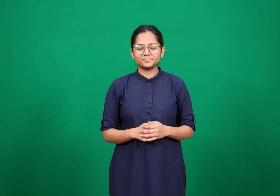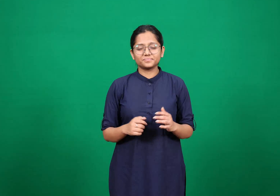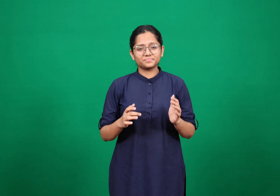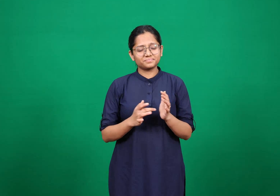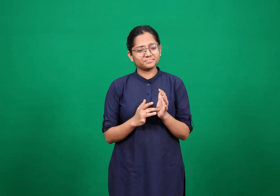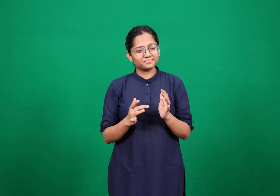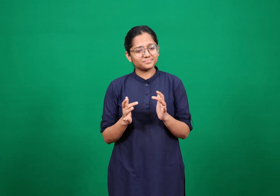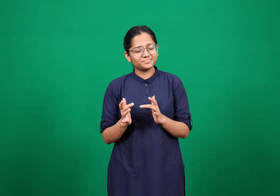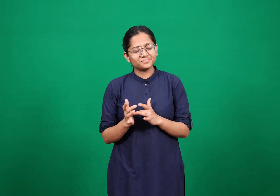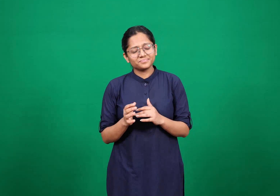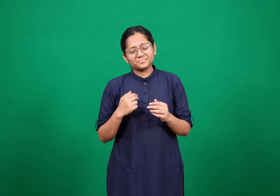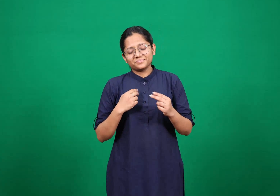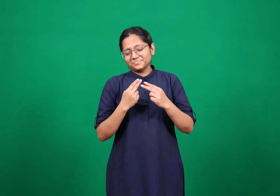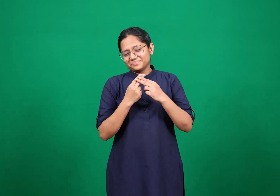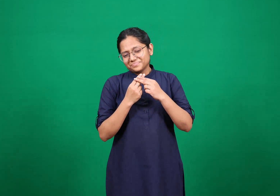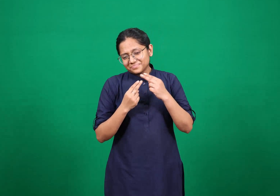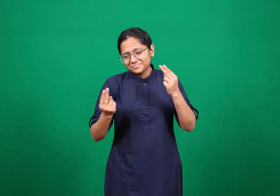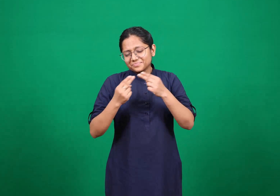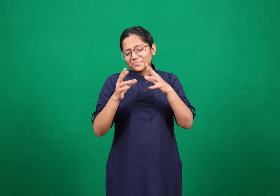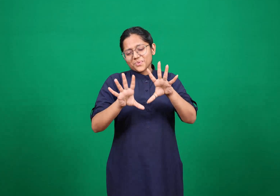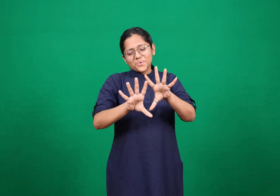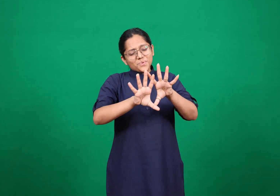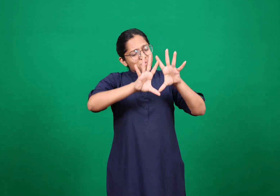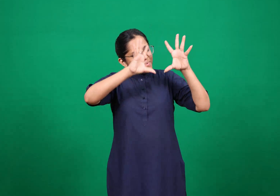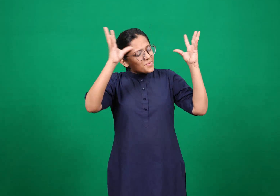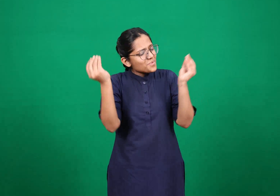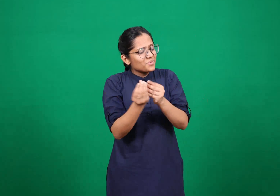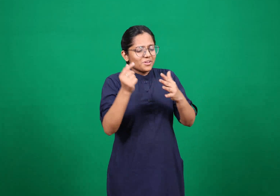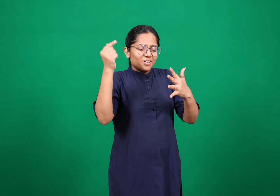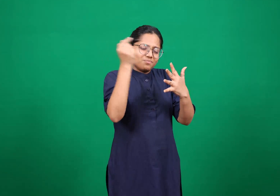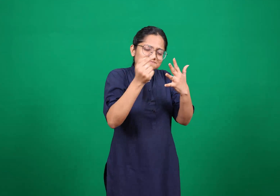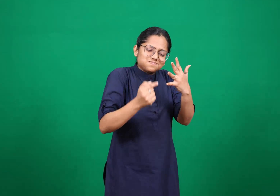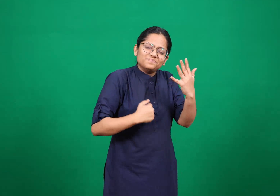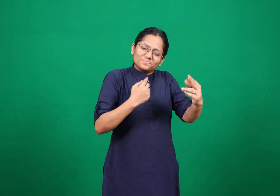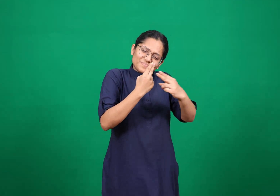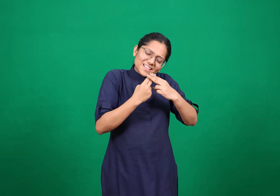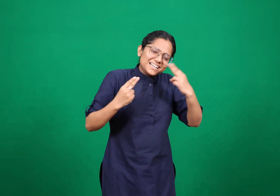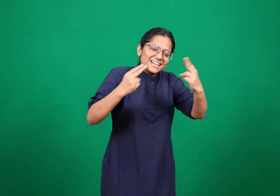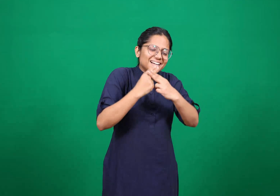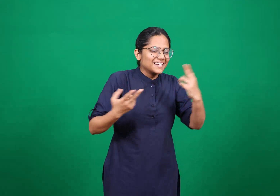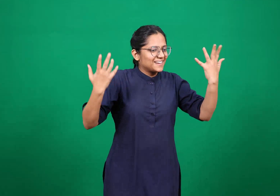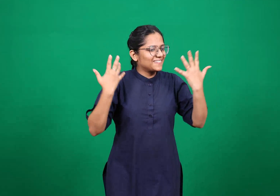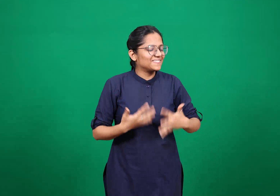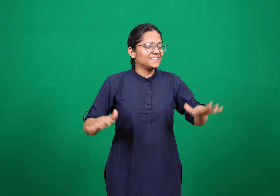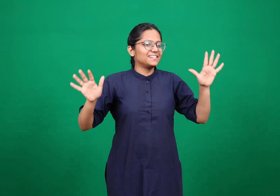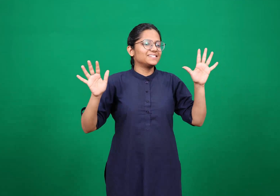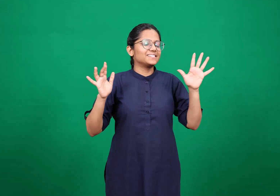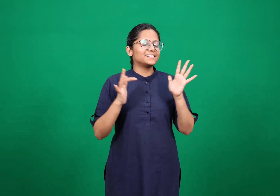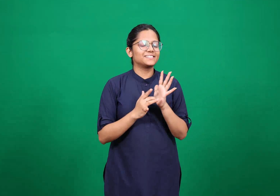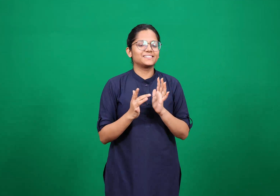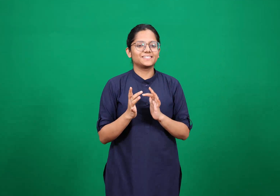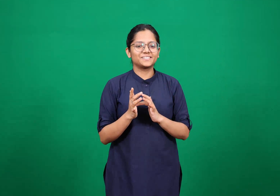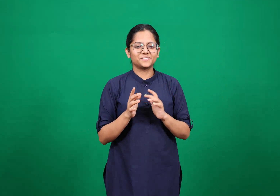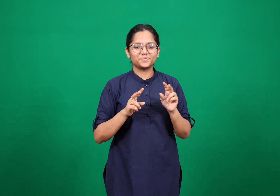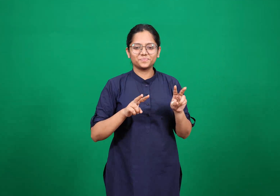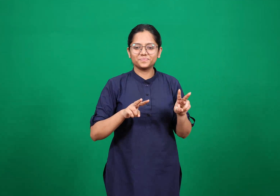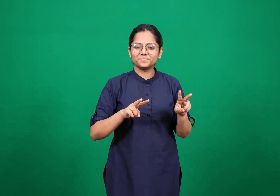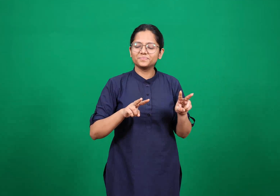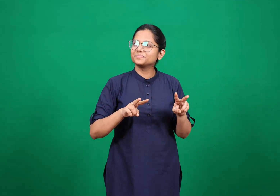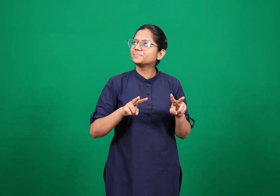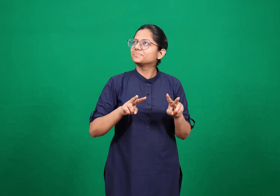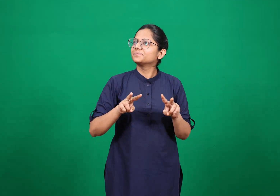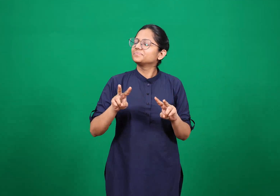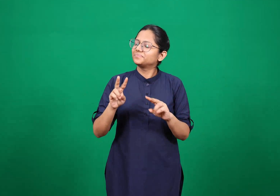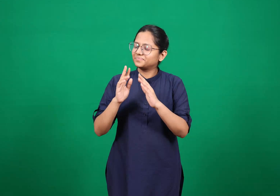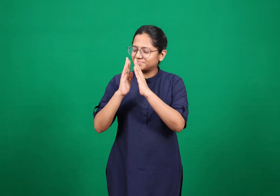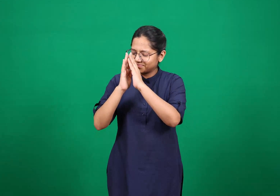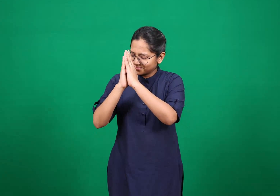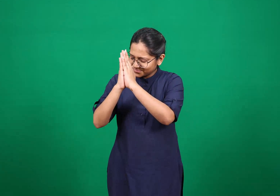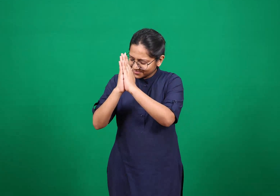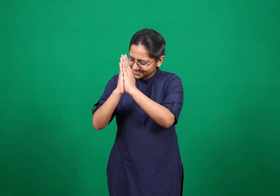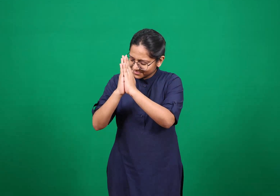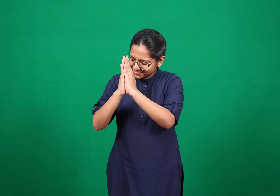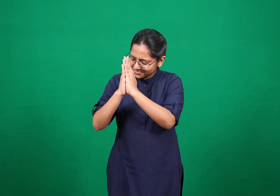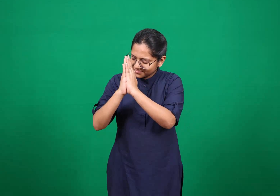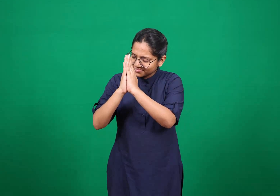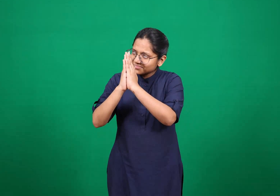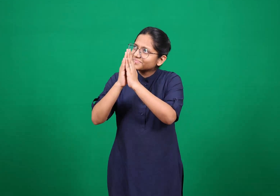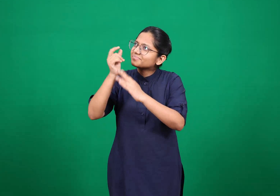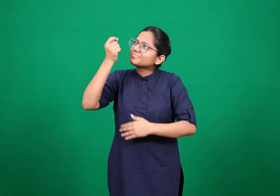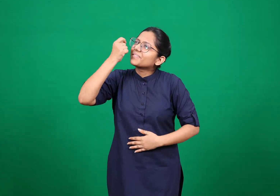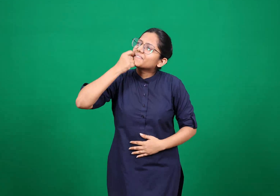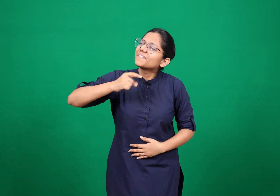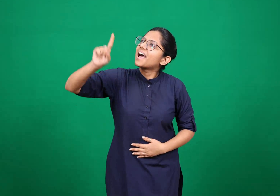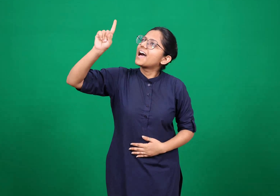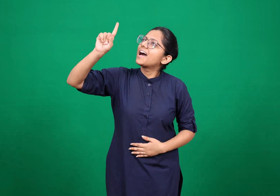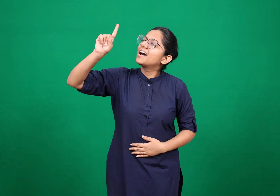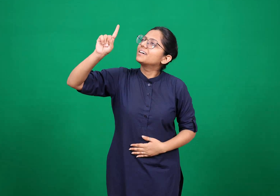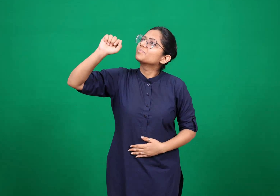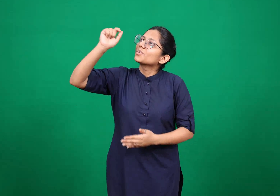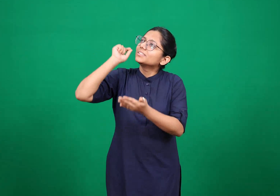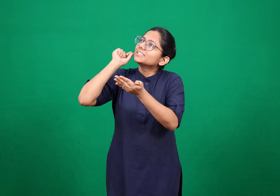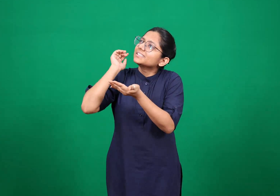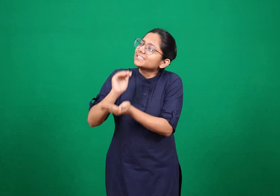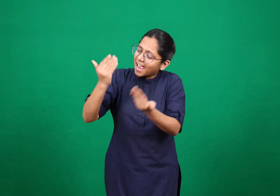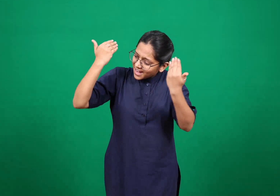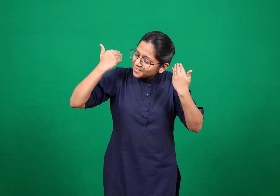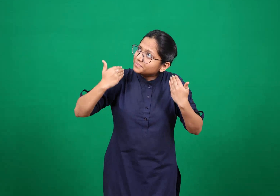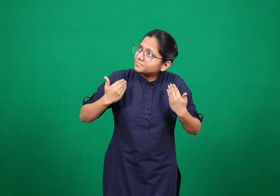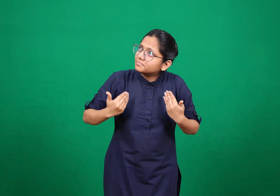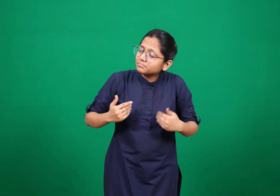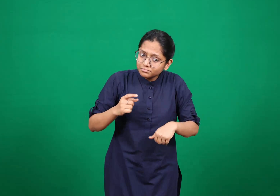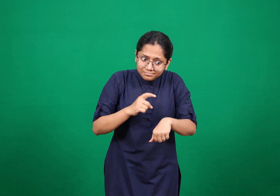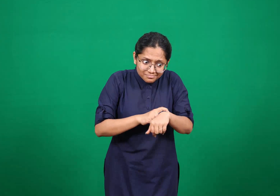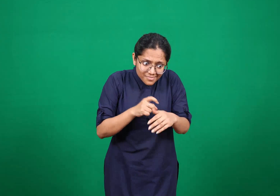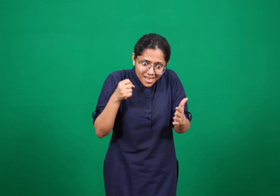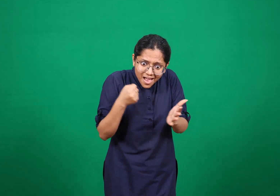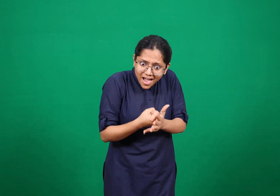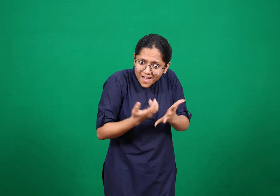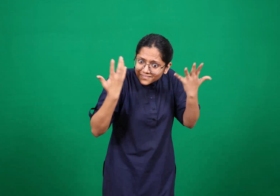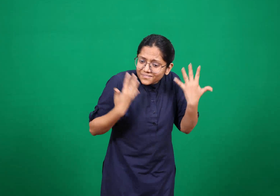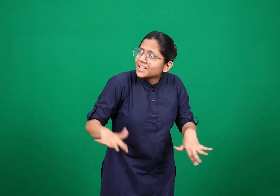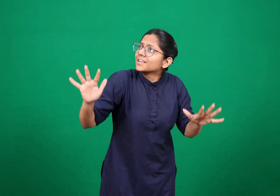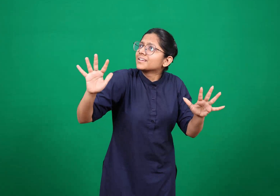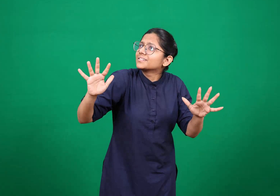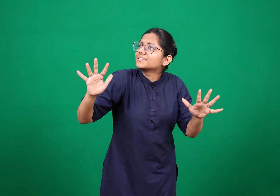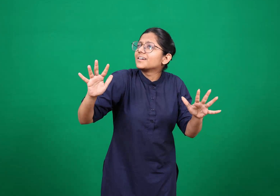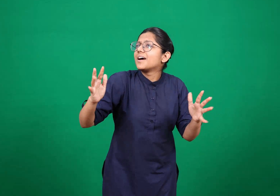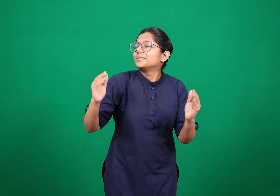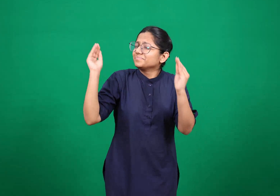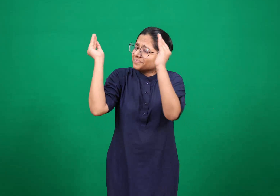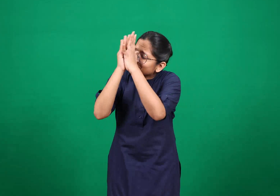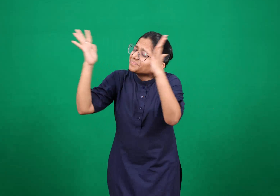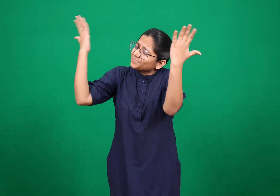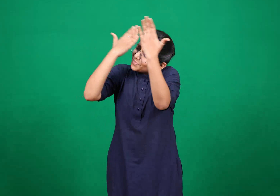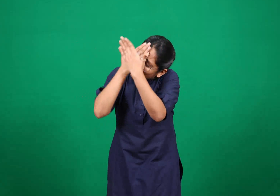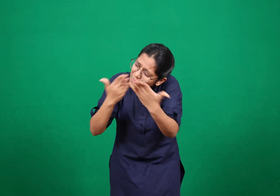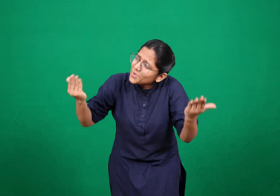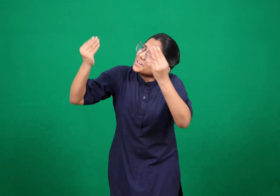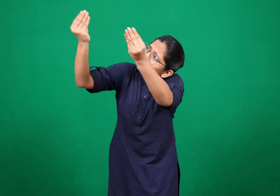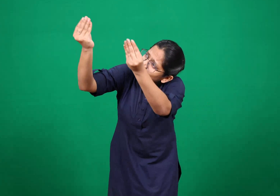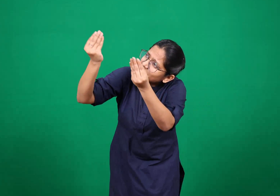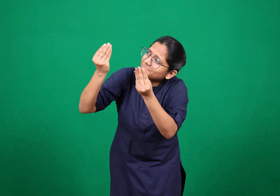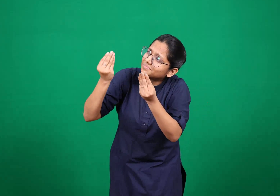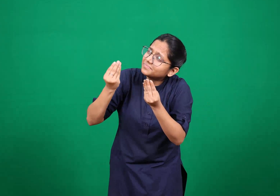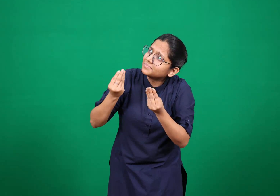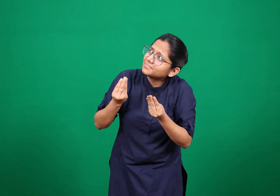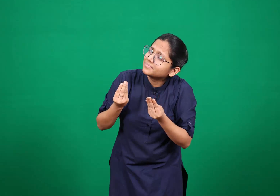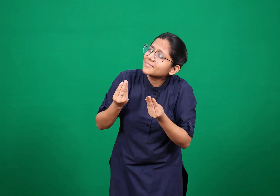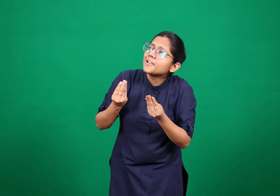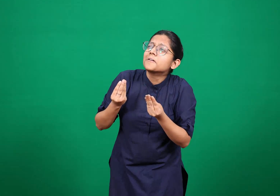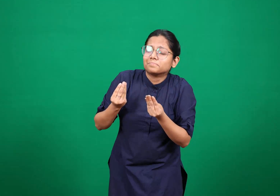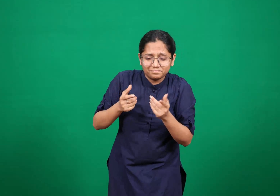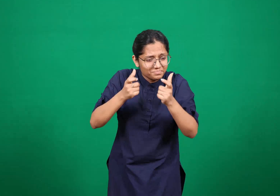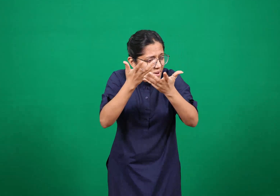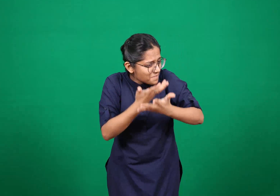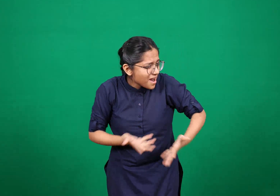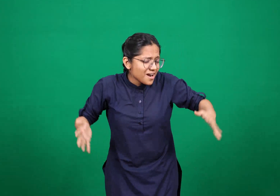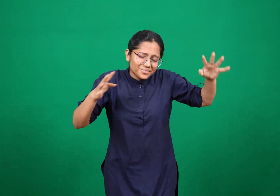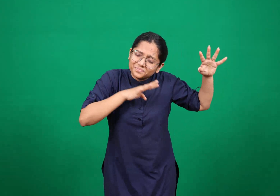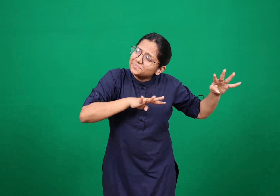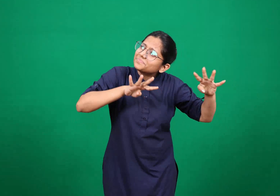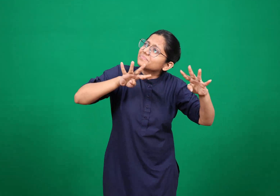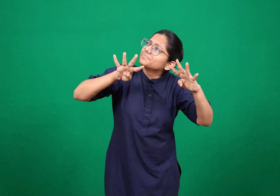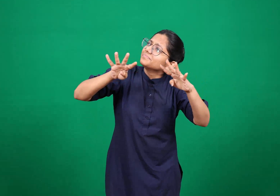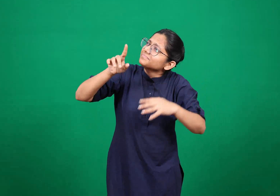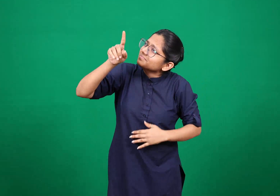When Jesus had spoken these things, He lifted up His eyes to heaven and said, "Father, the hour has come.